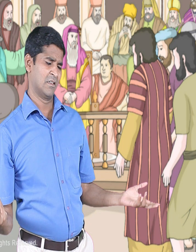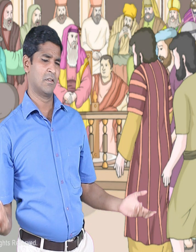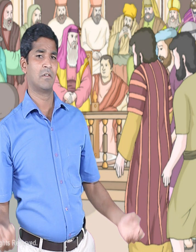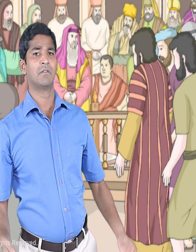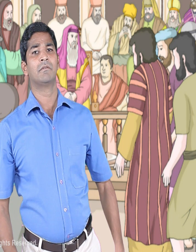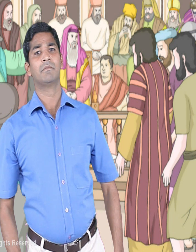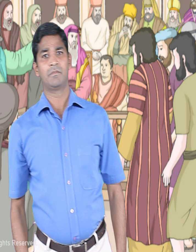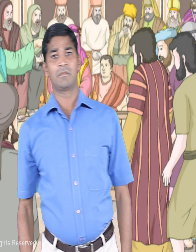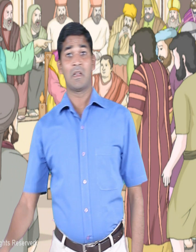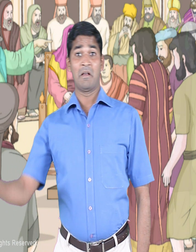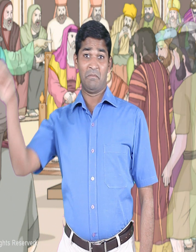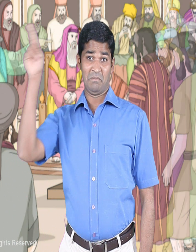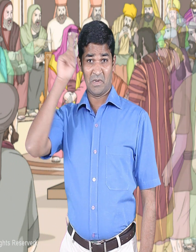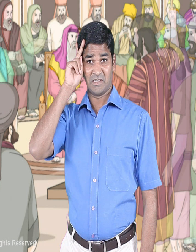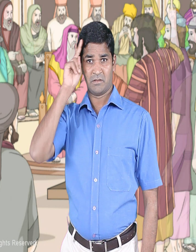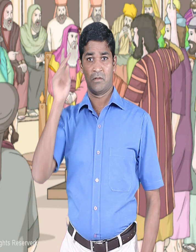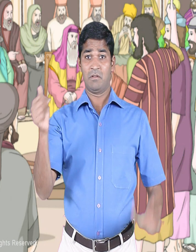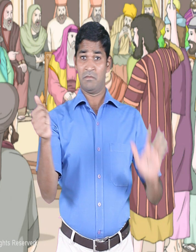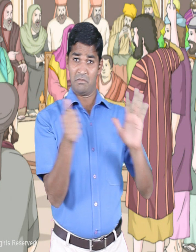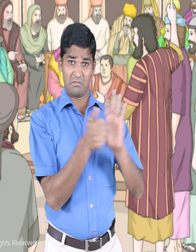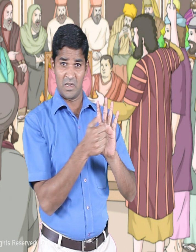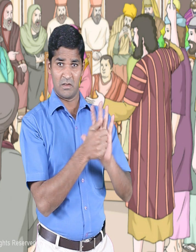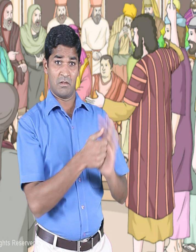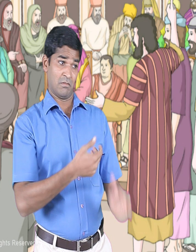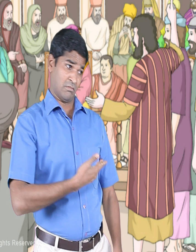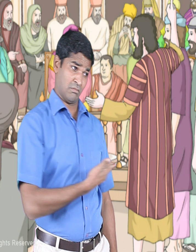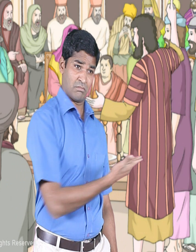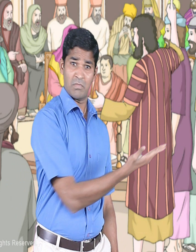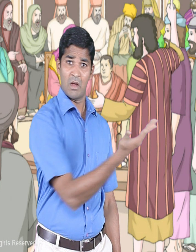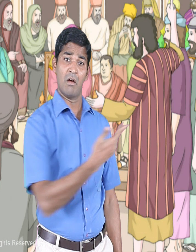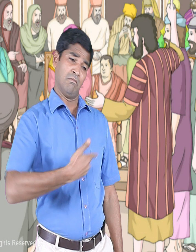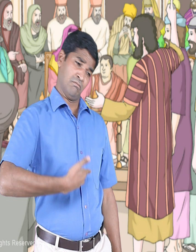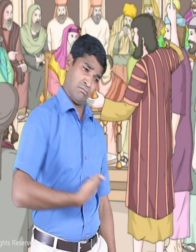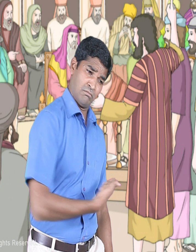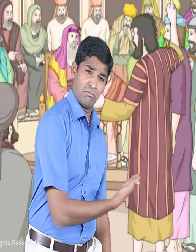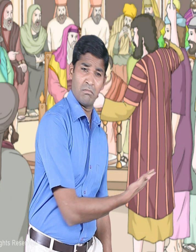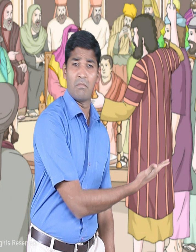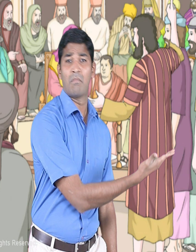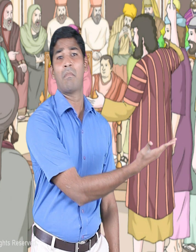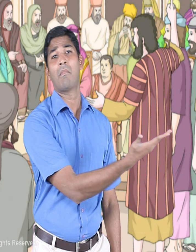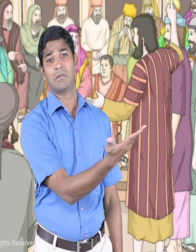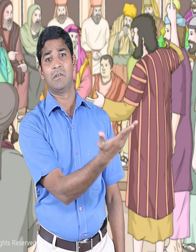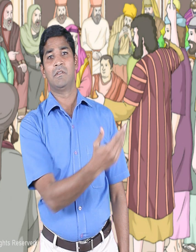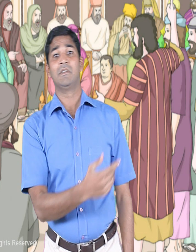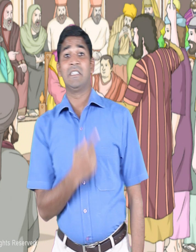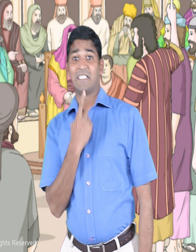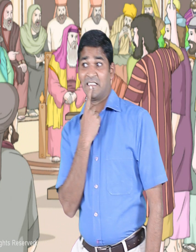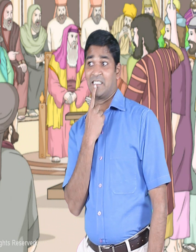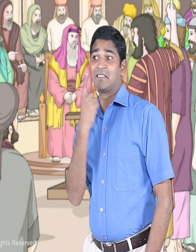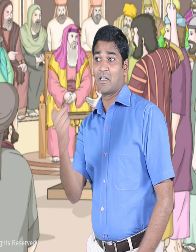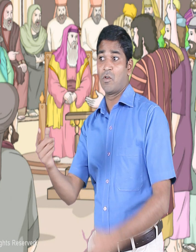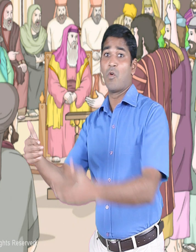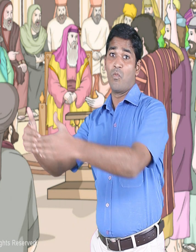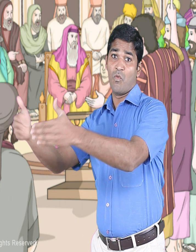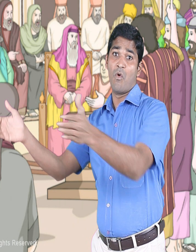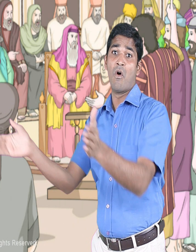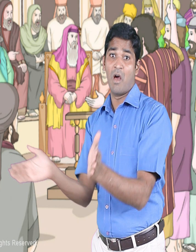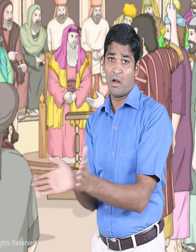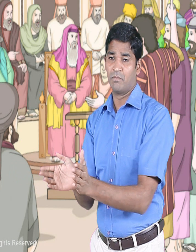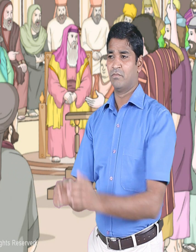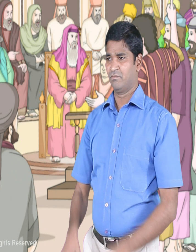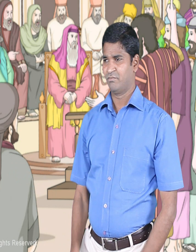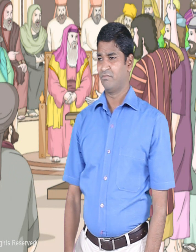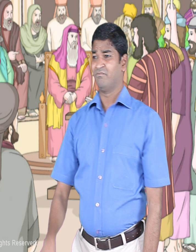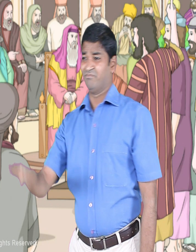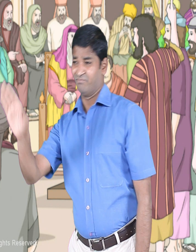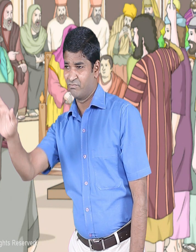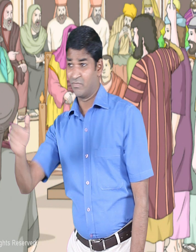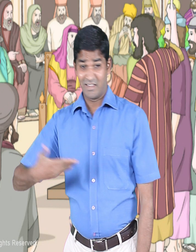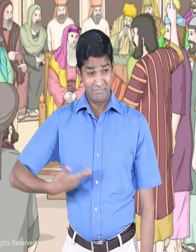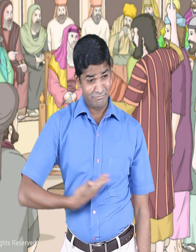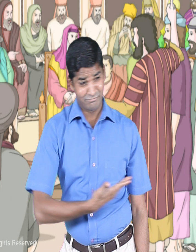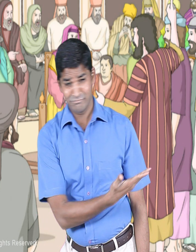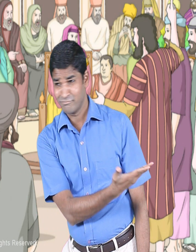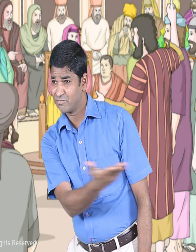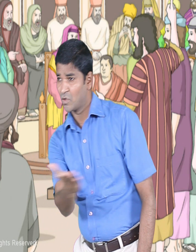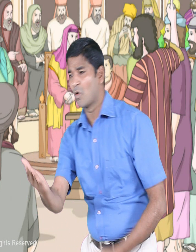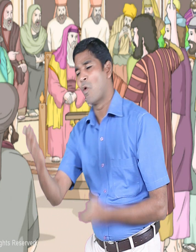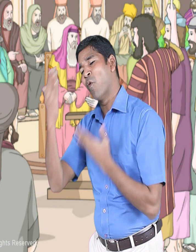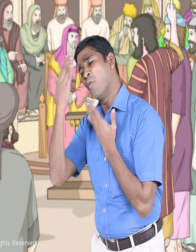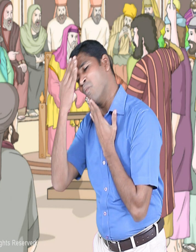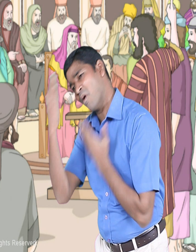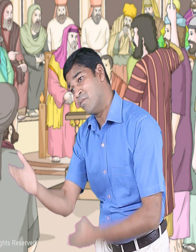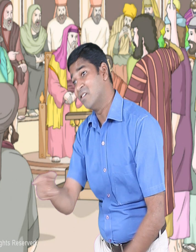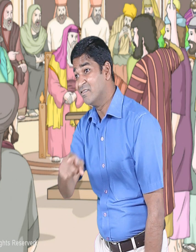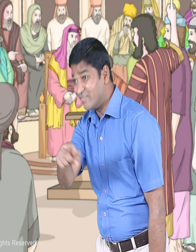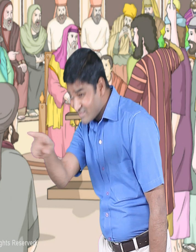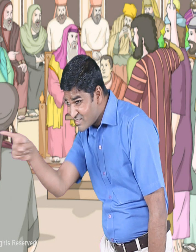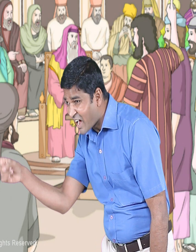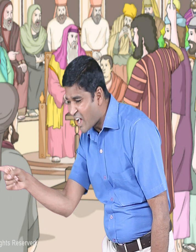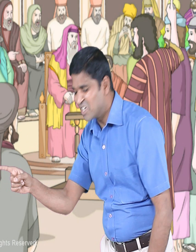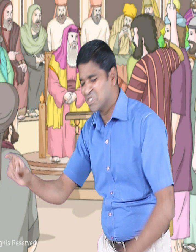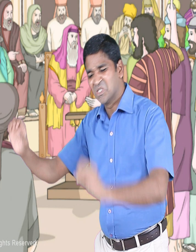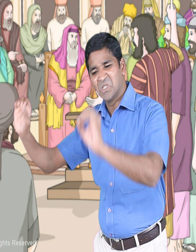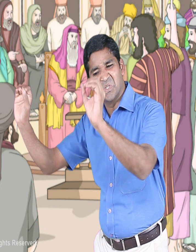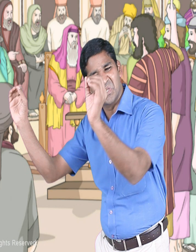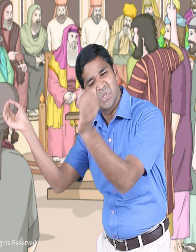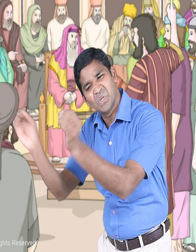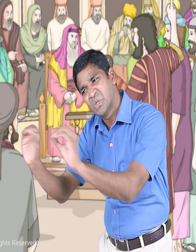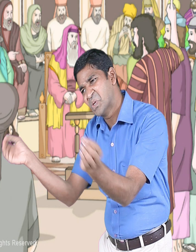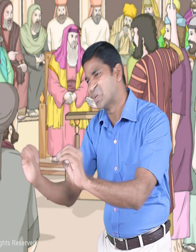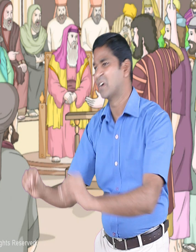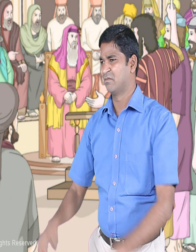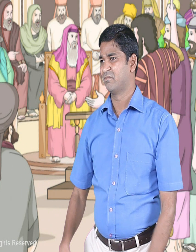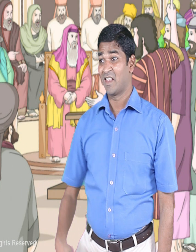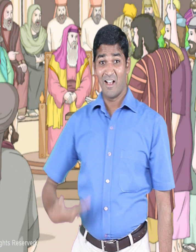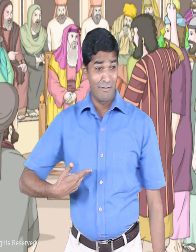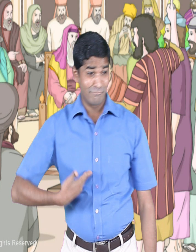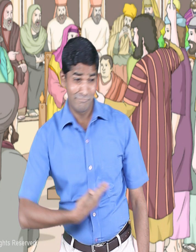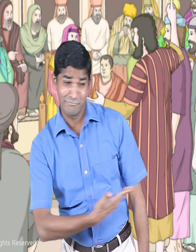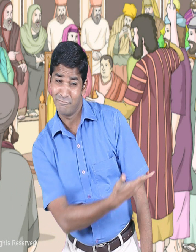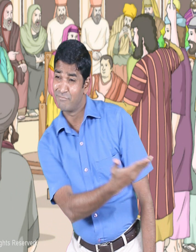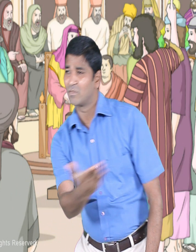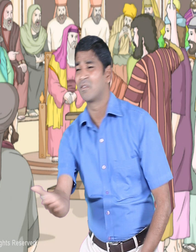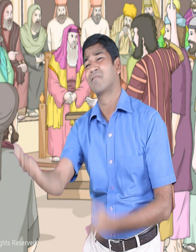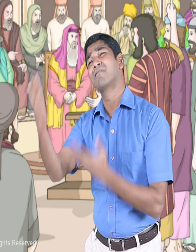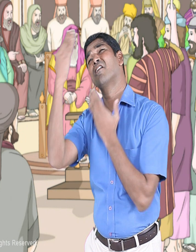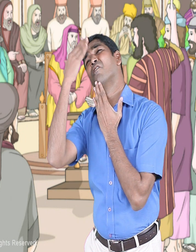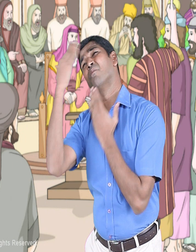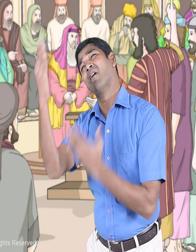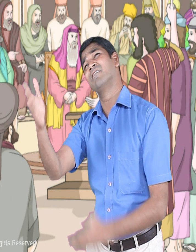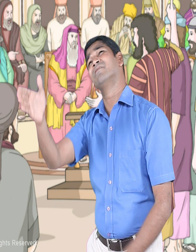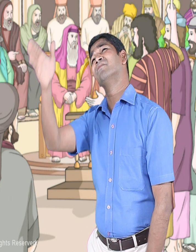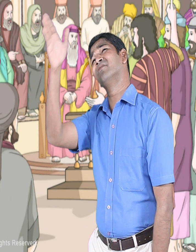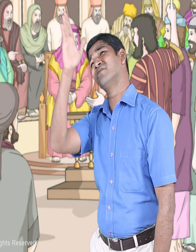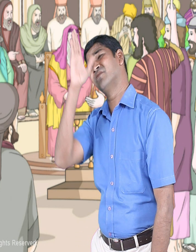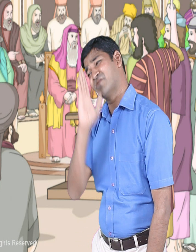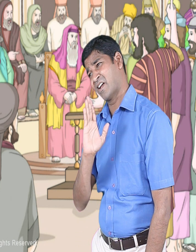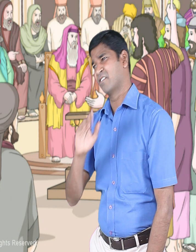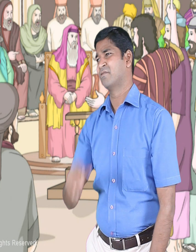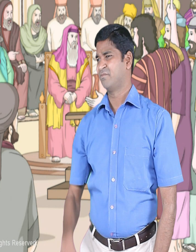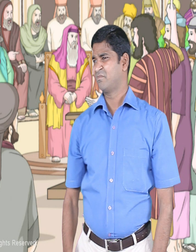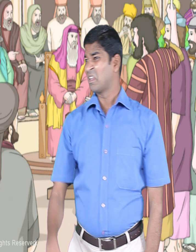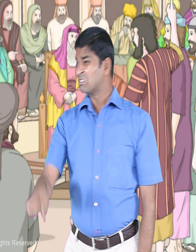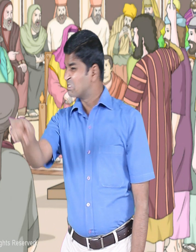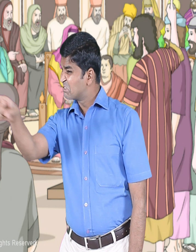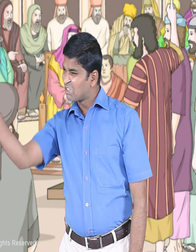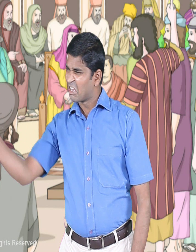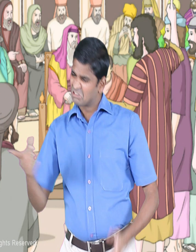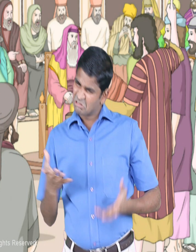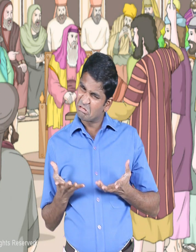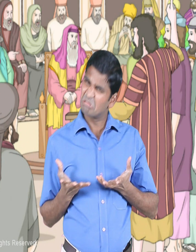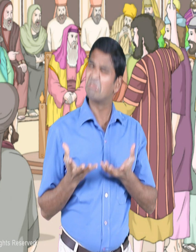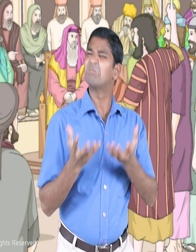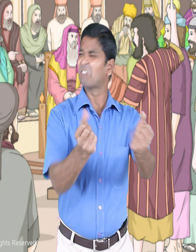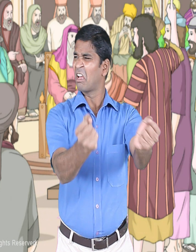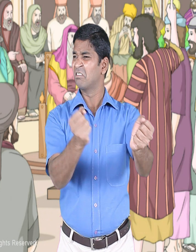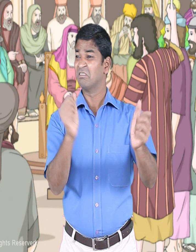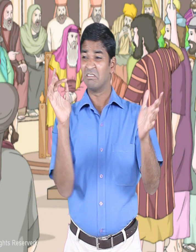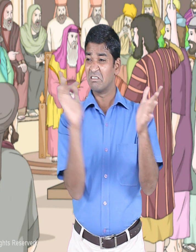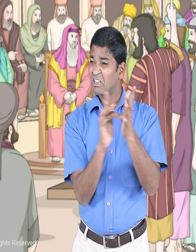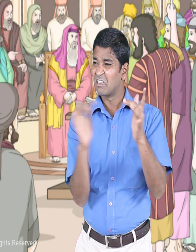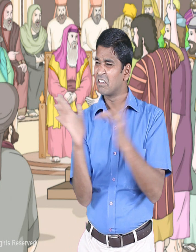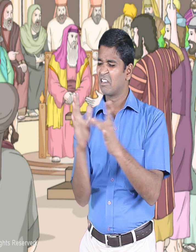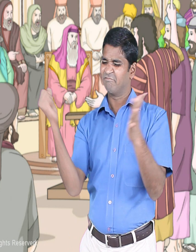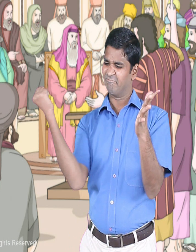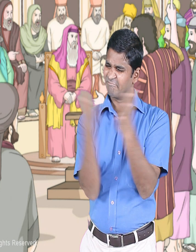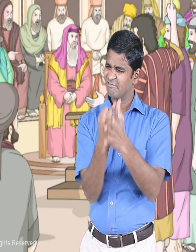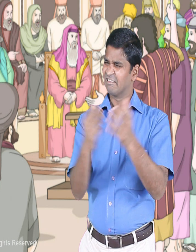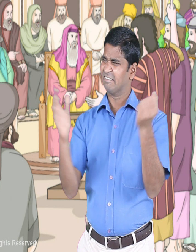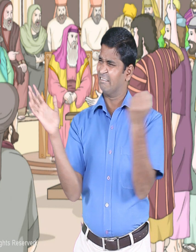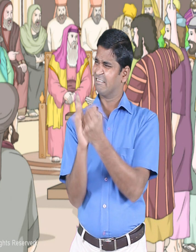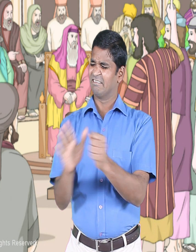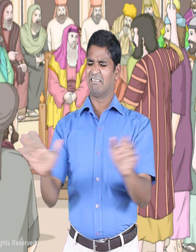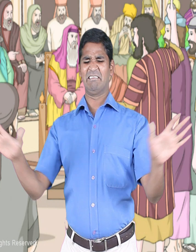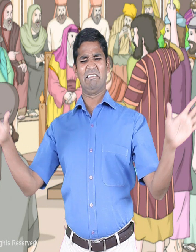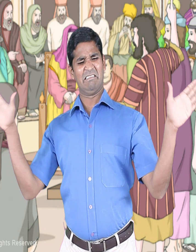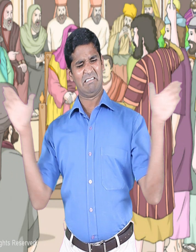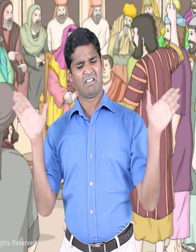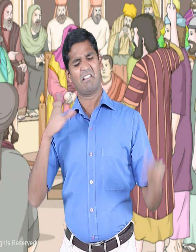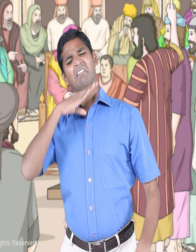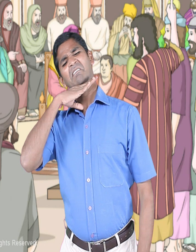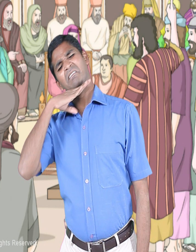But Peter and the other apostles replied, “We must obey God rather than men.